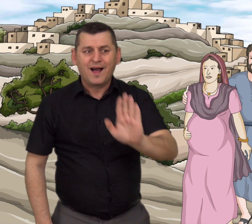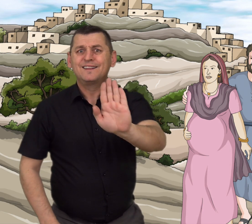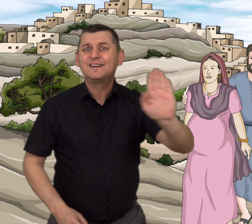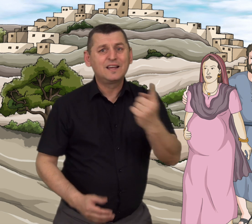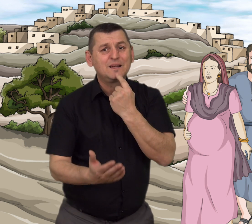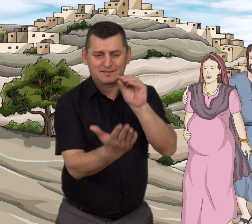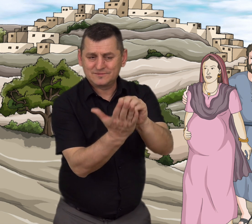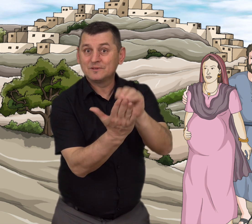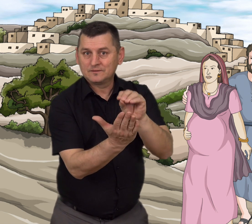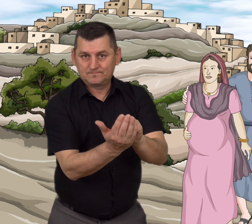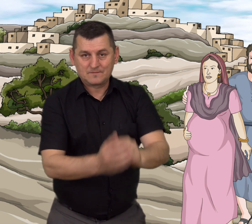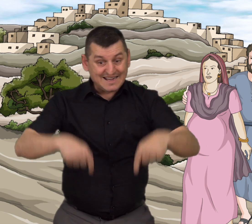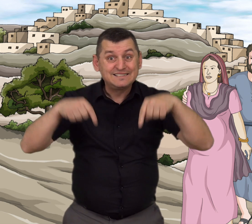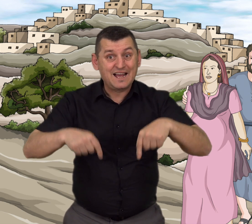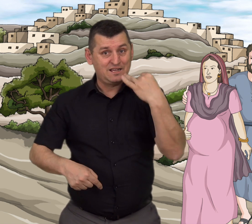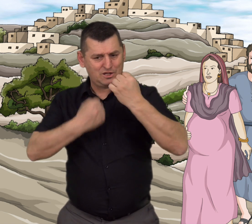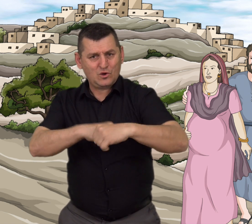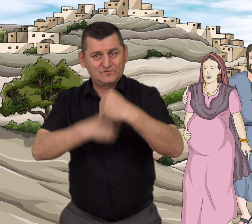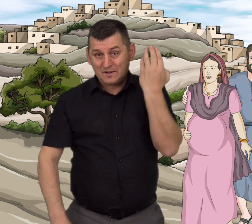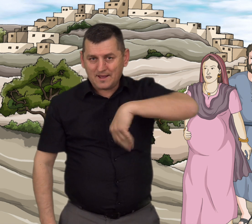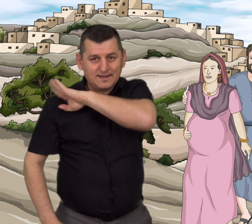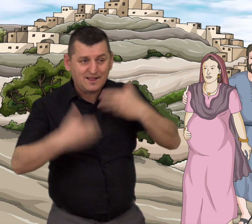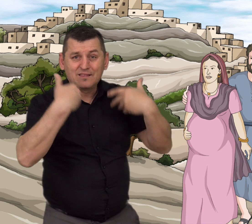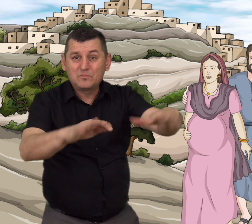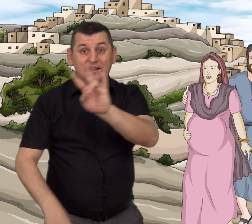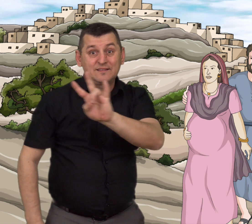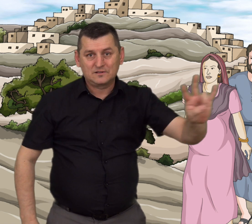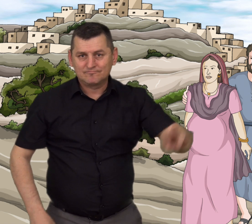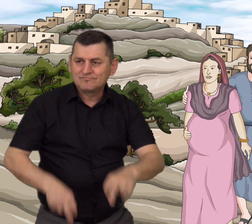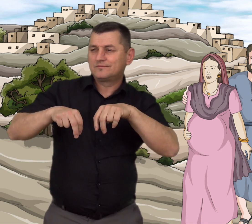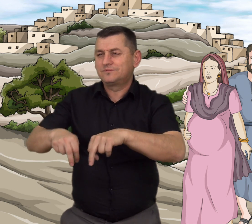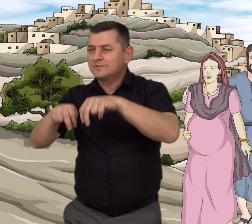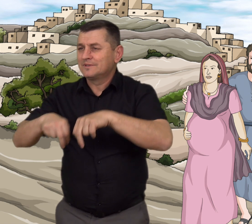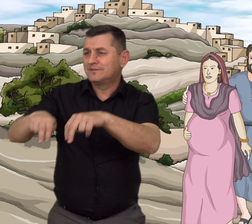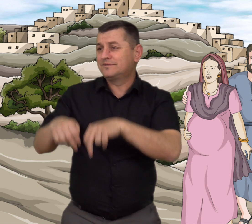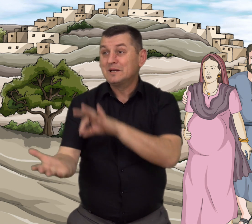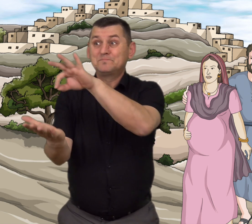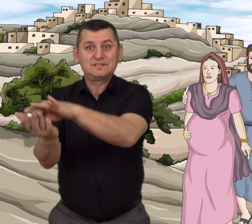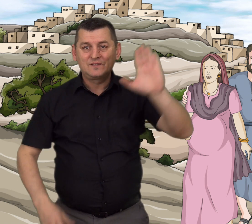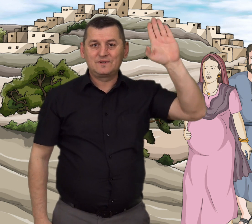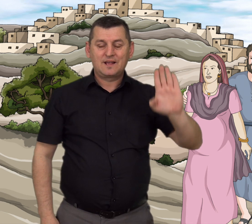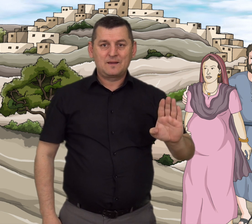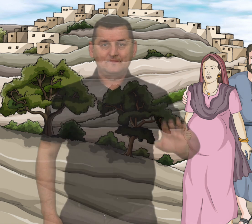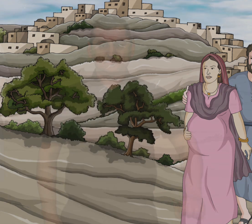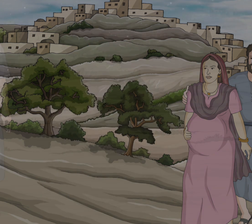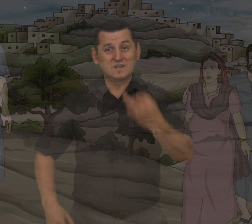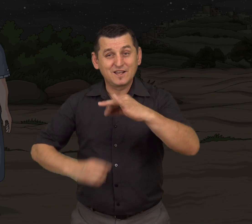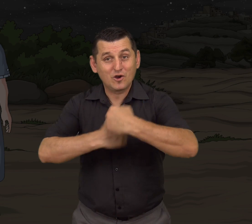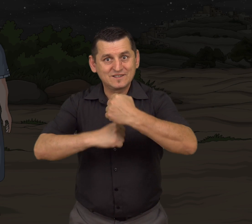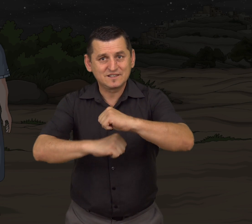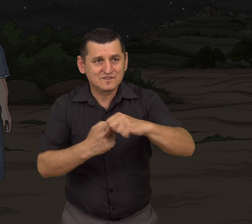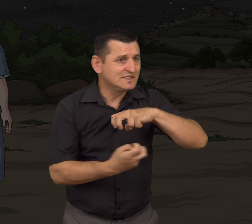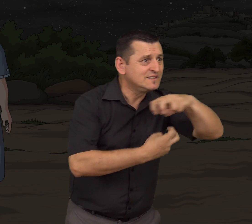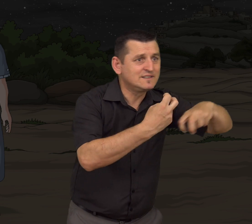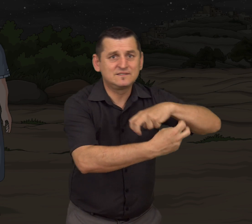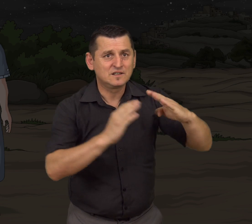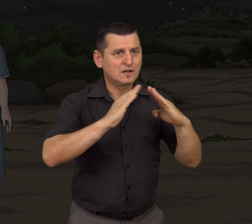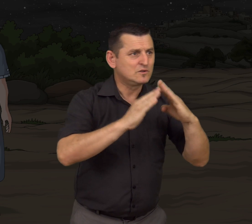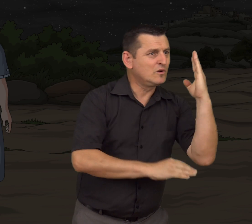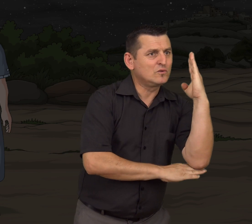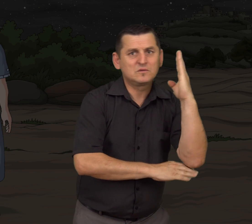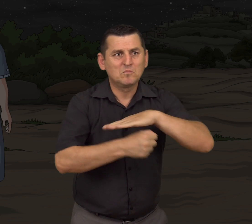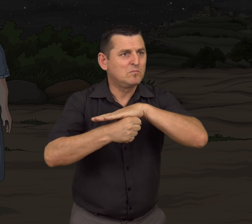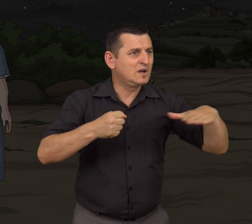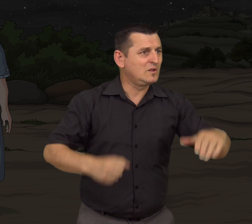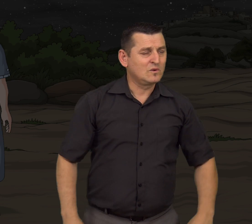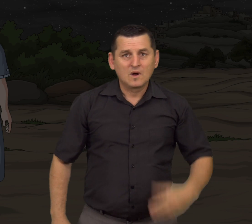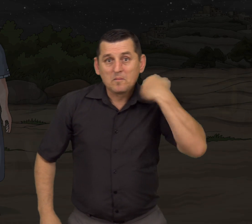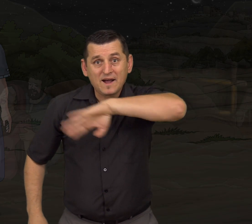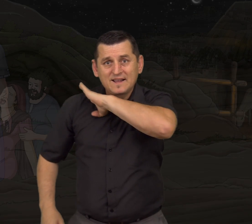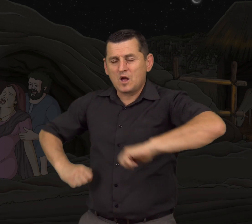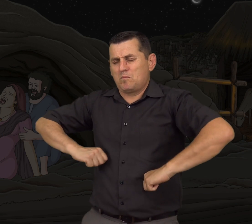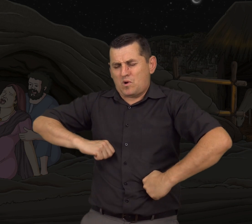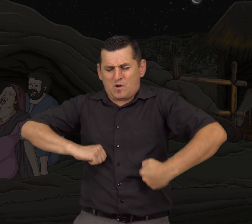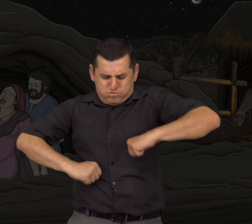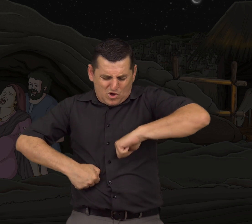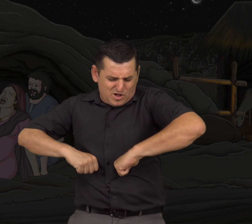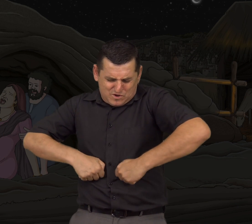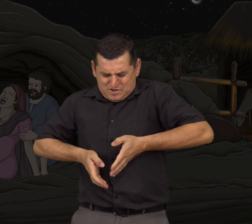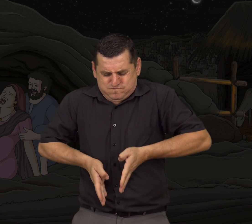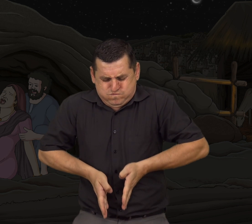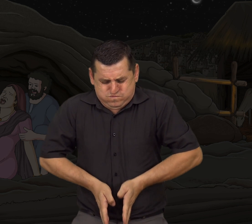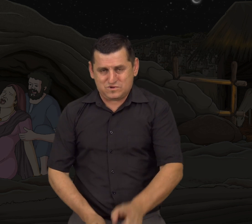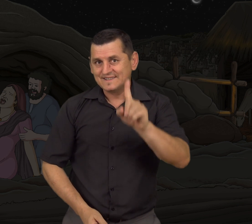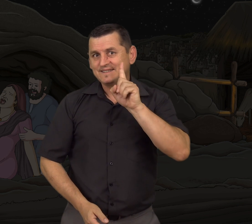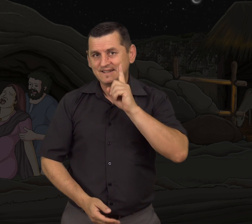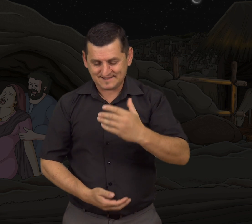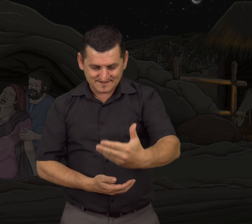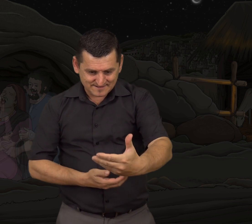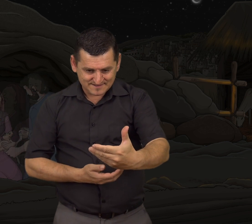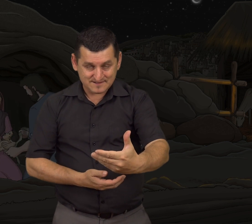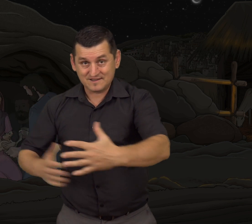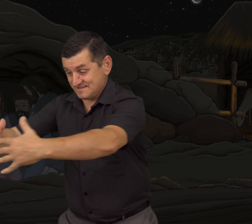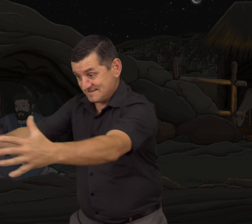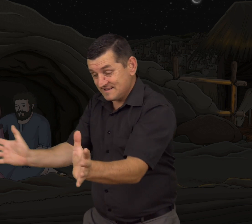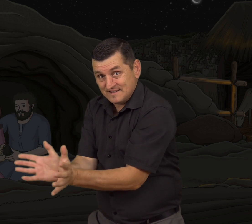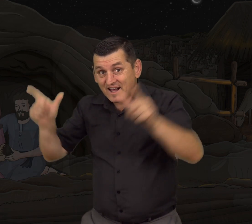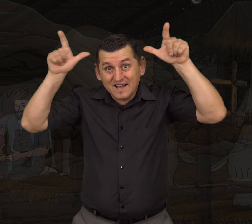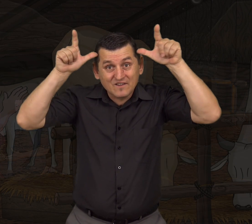He went there to register with Mary, who was pledged to him in marriage and was expecting a child. While they were there, the time came for her Child to be born.